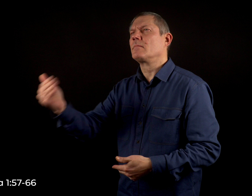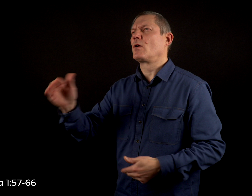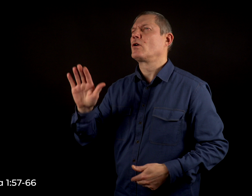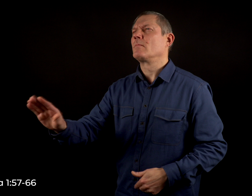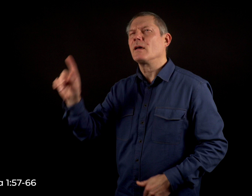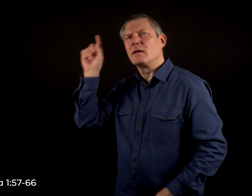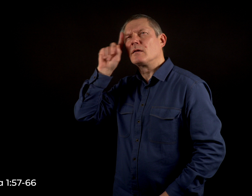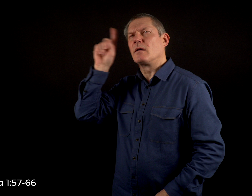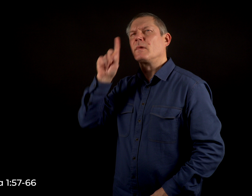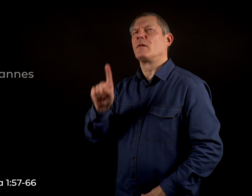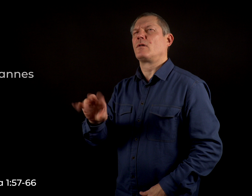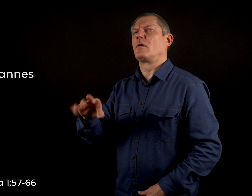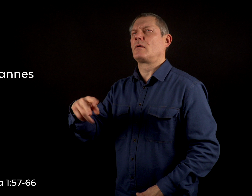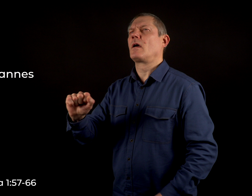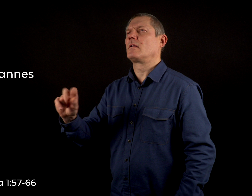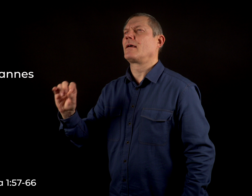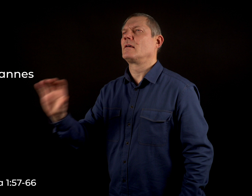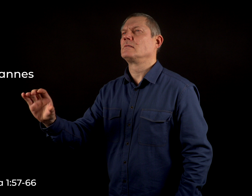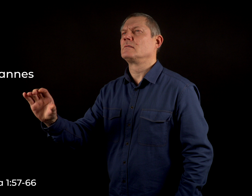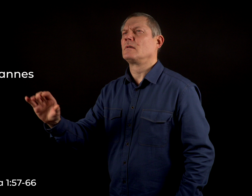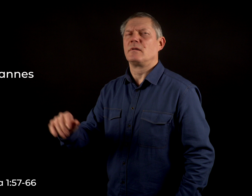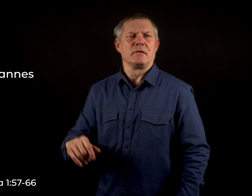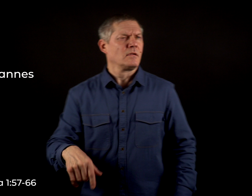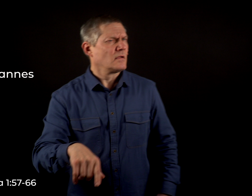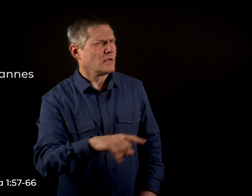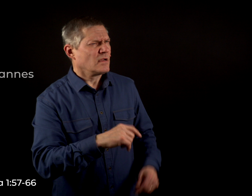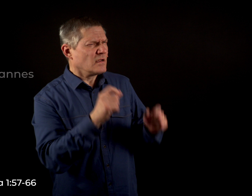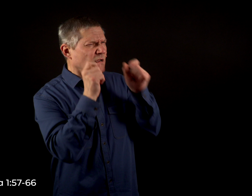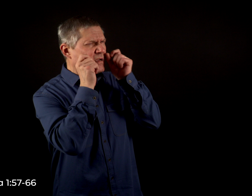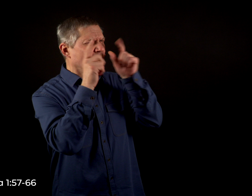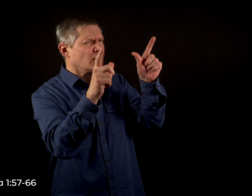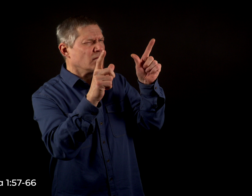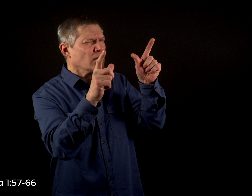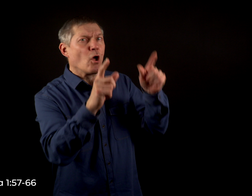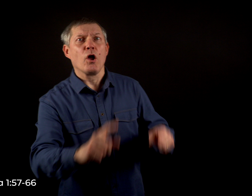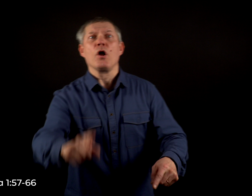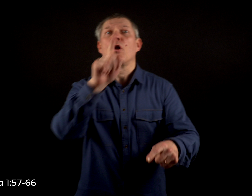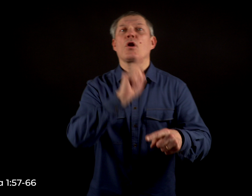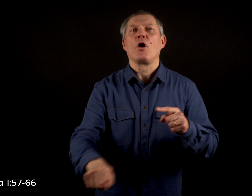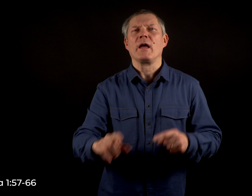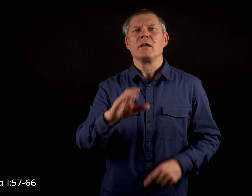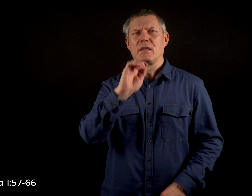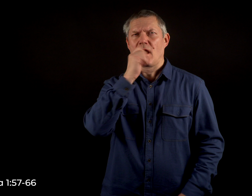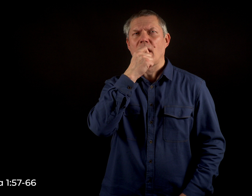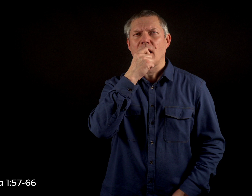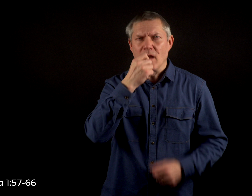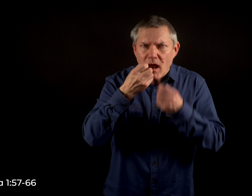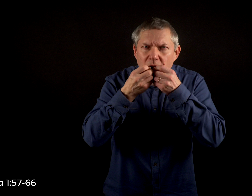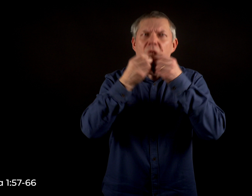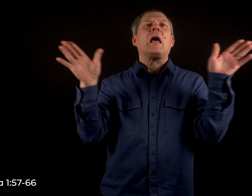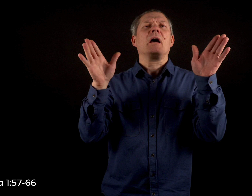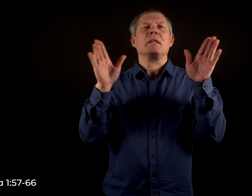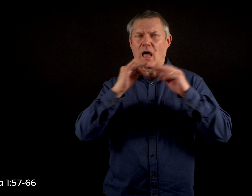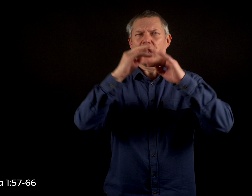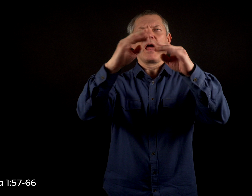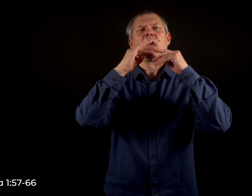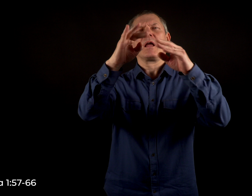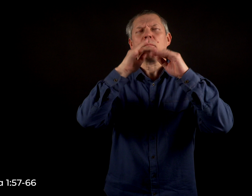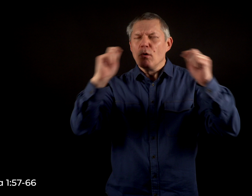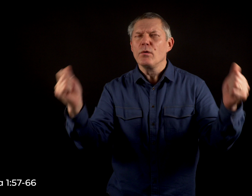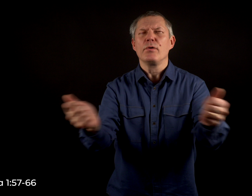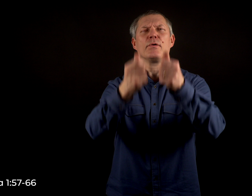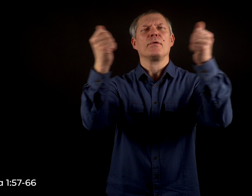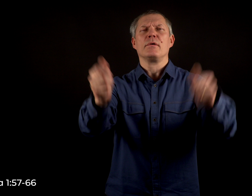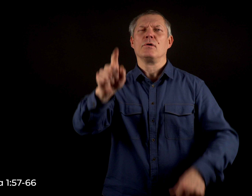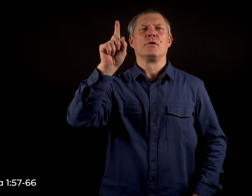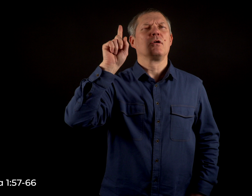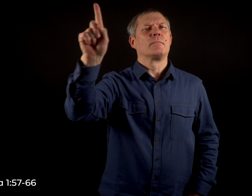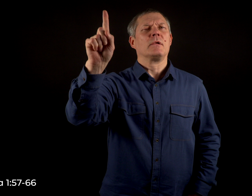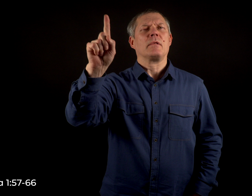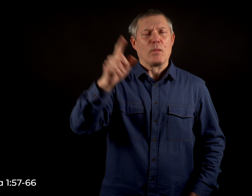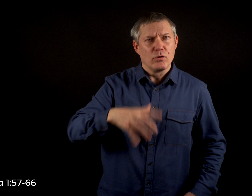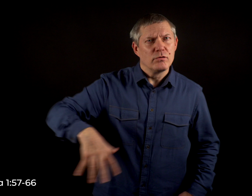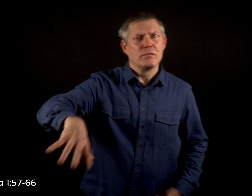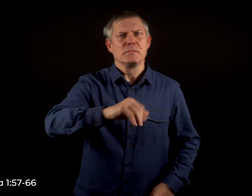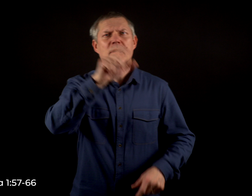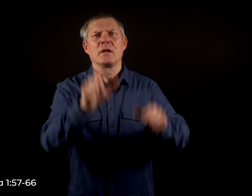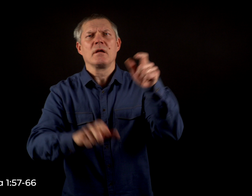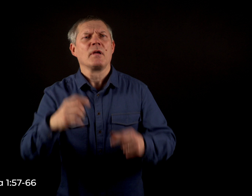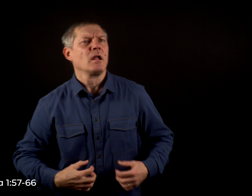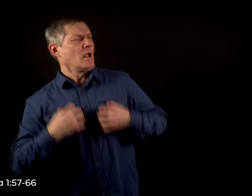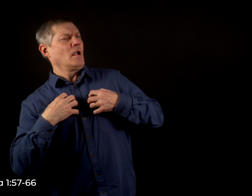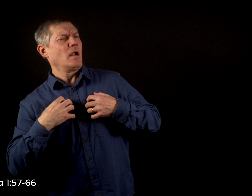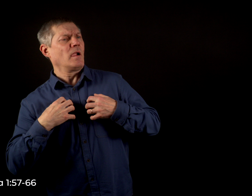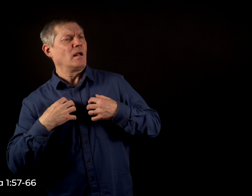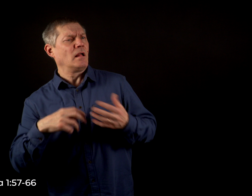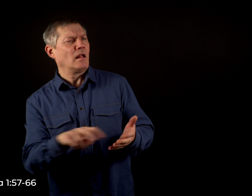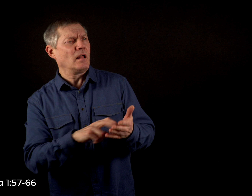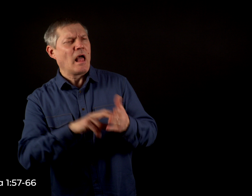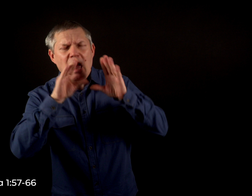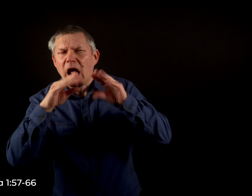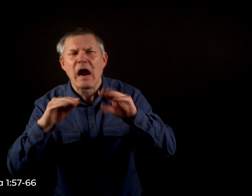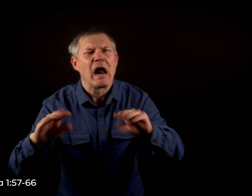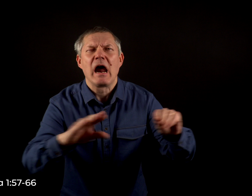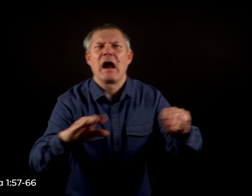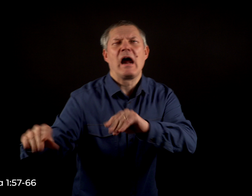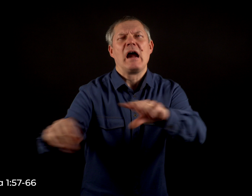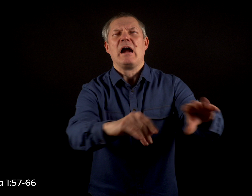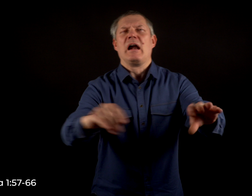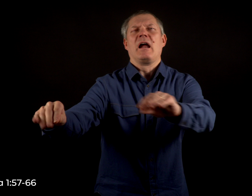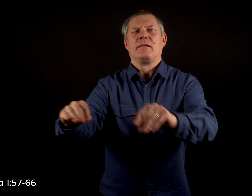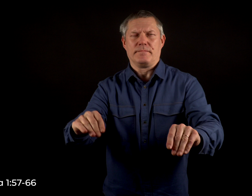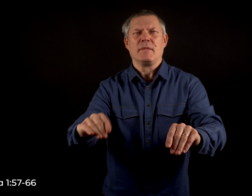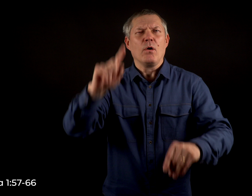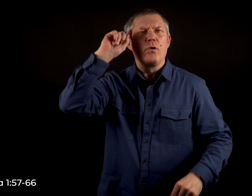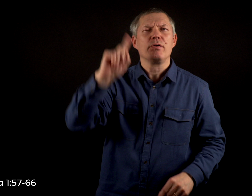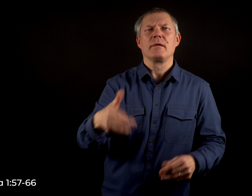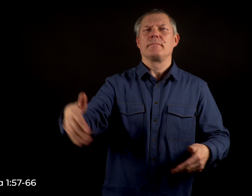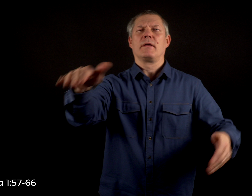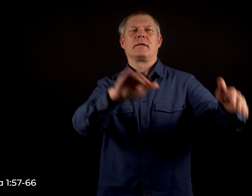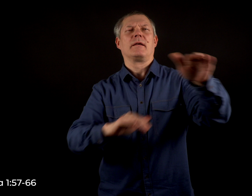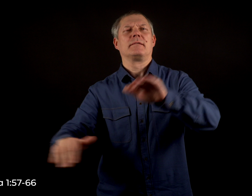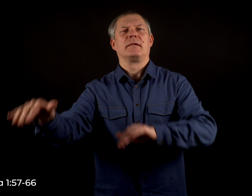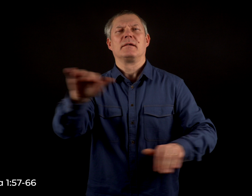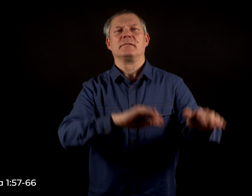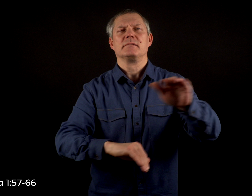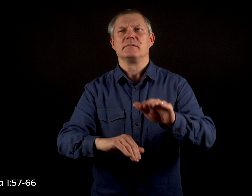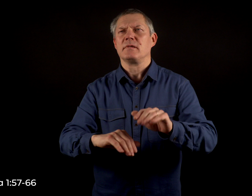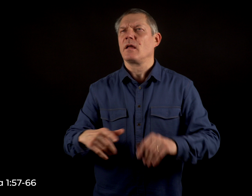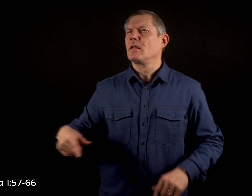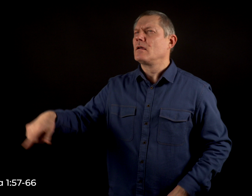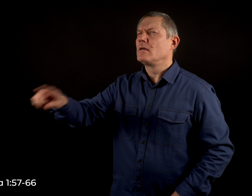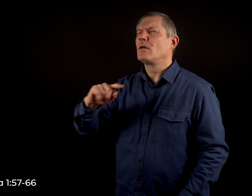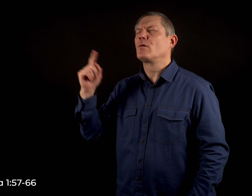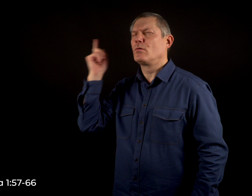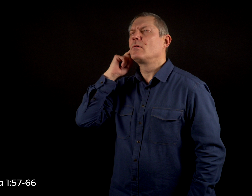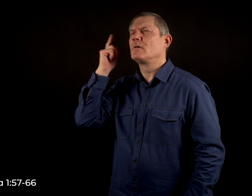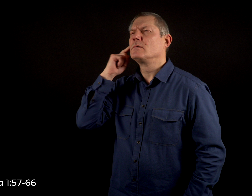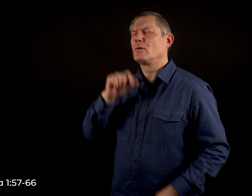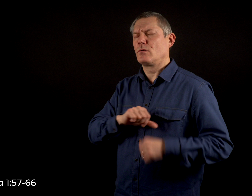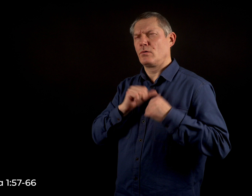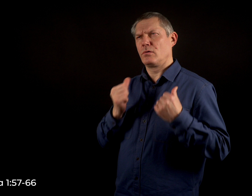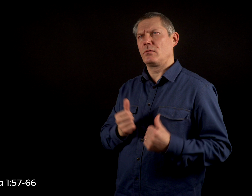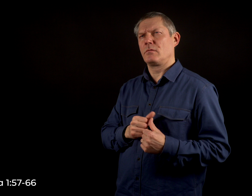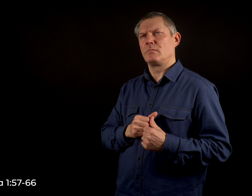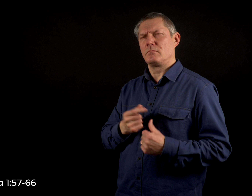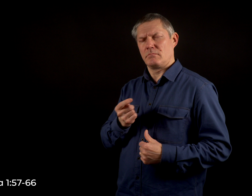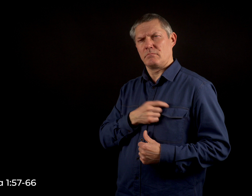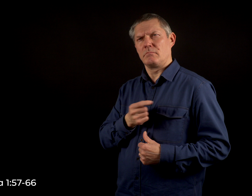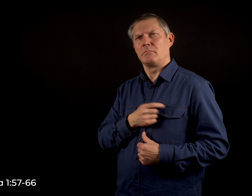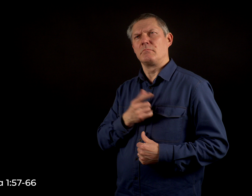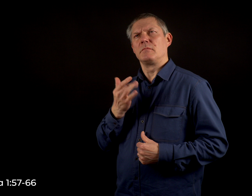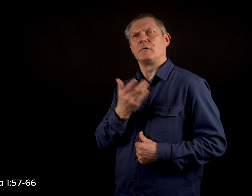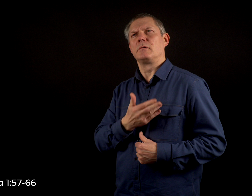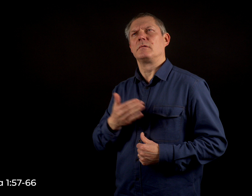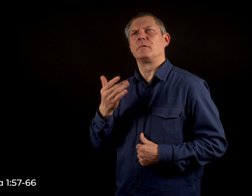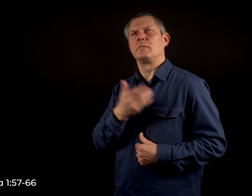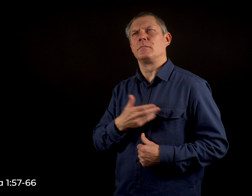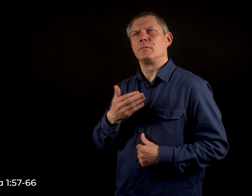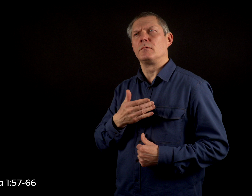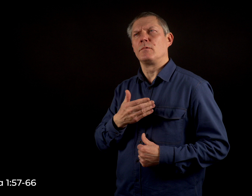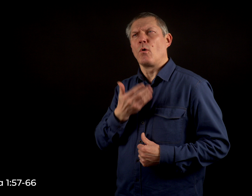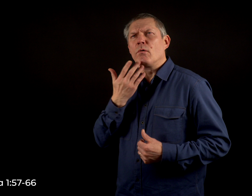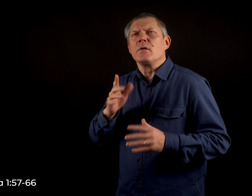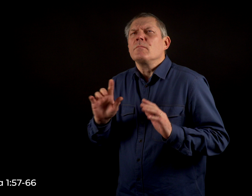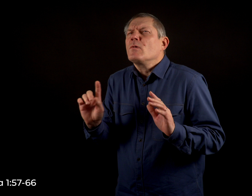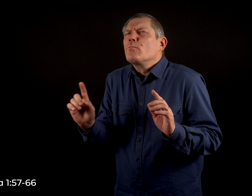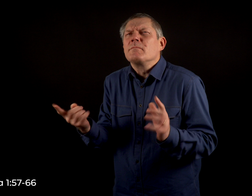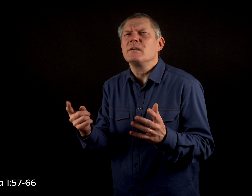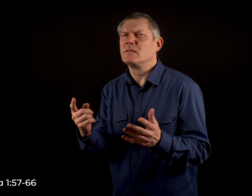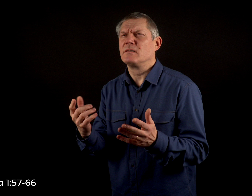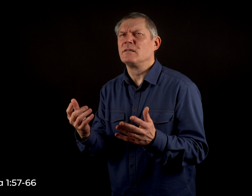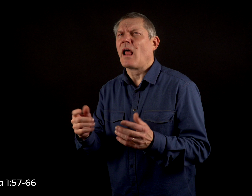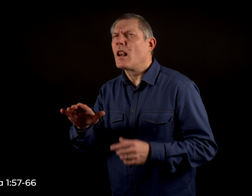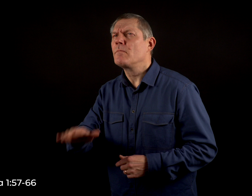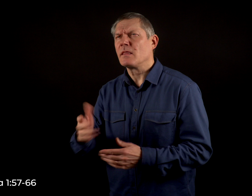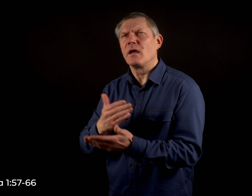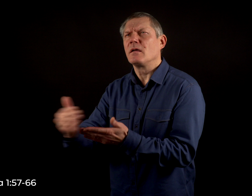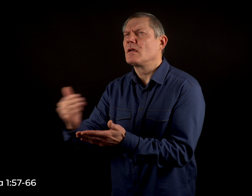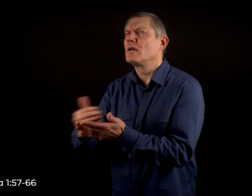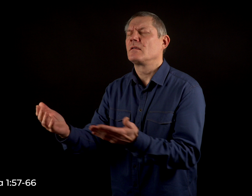Immediately Zechariah’s mouth was opened and his tongue was released, and he began to speak, praising God. All their neighbors were filled with awe, and people throughout the hill country of Judea were talking about these events.